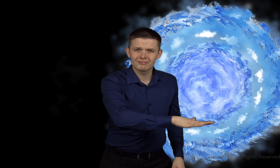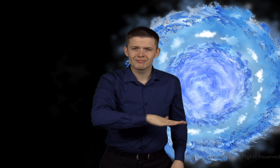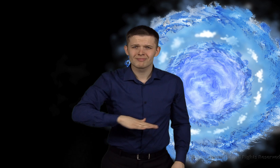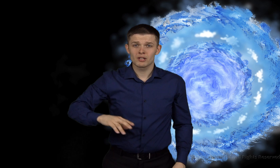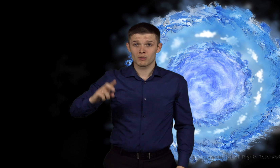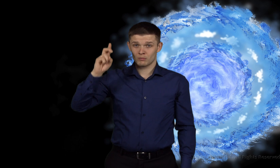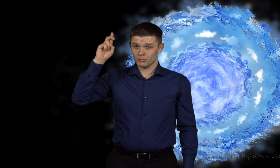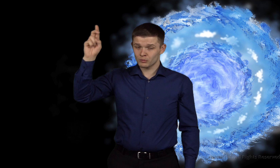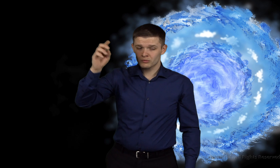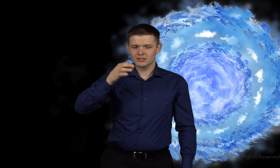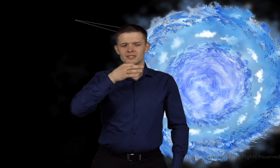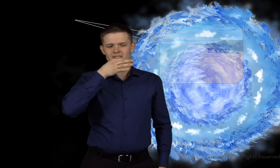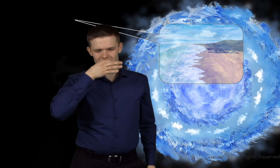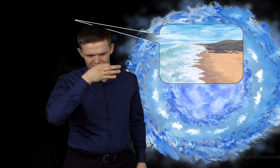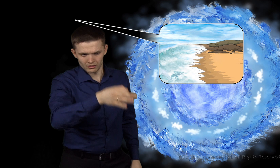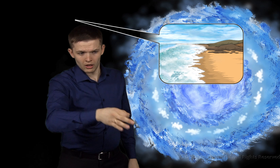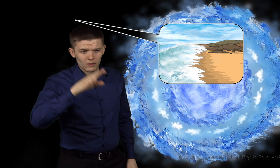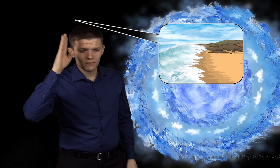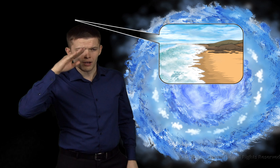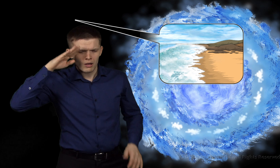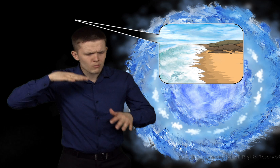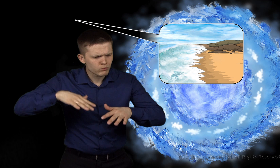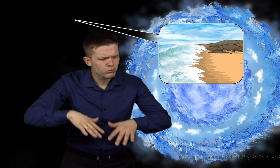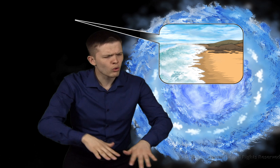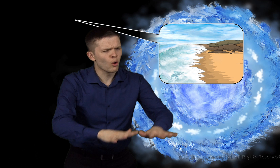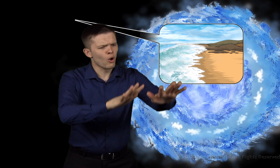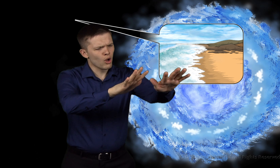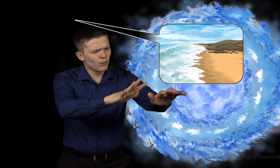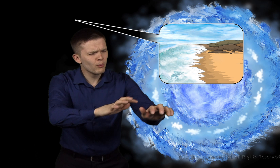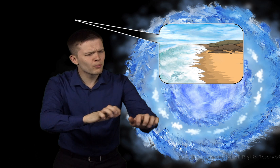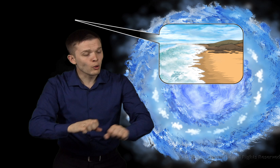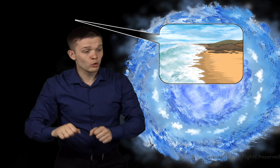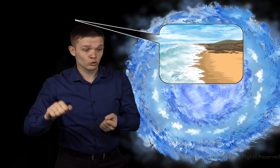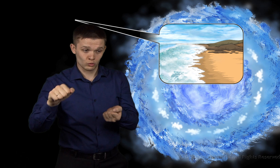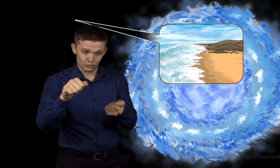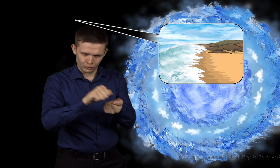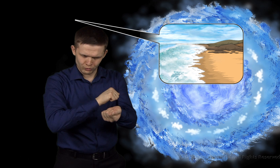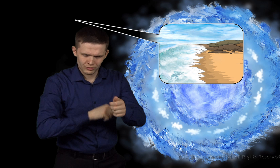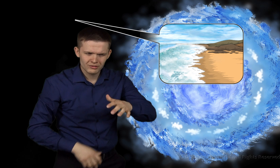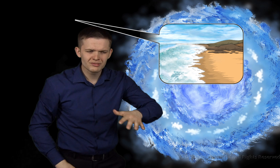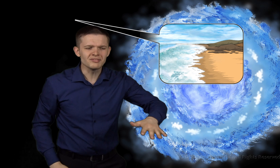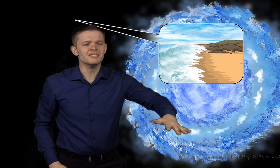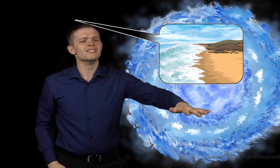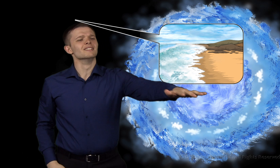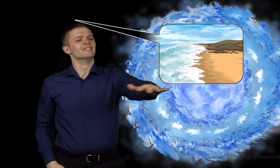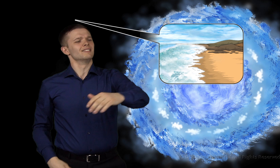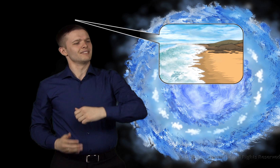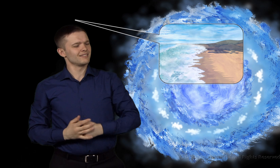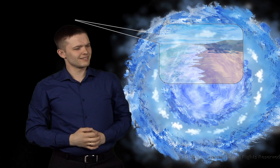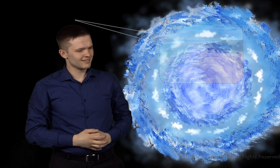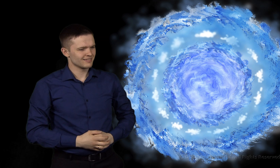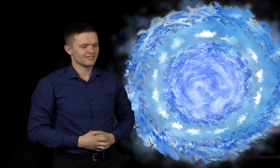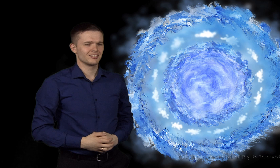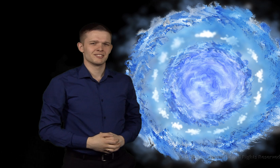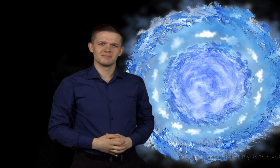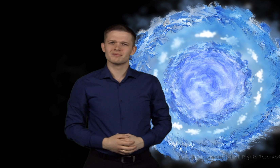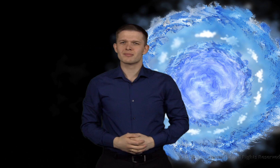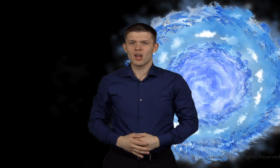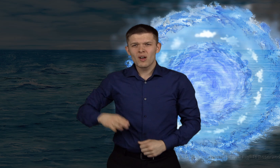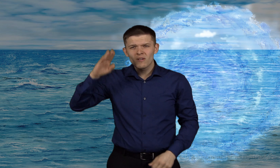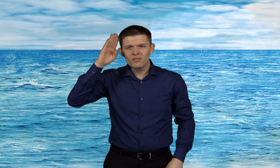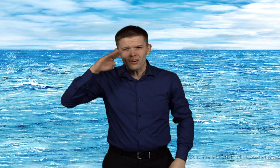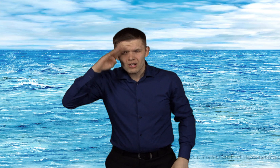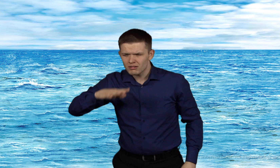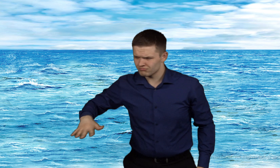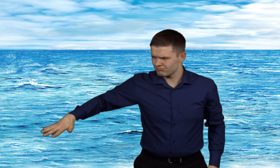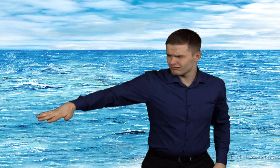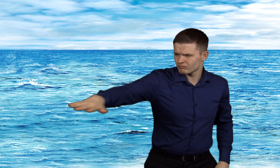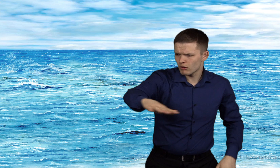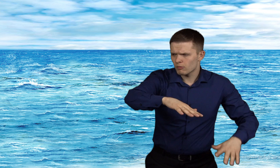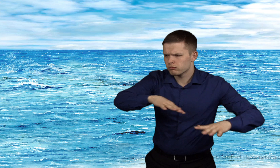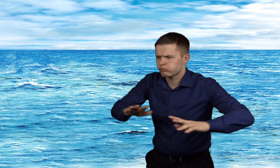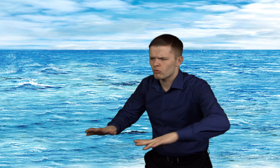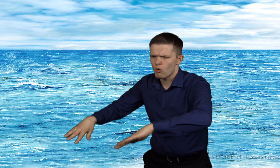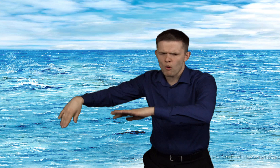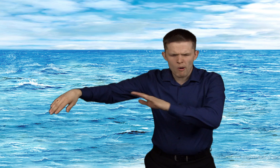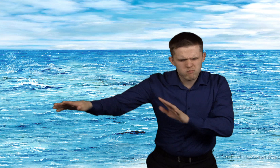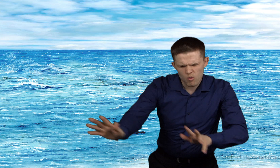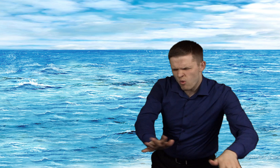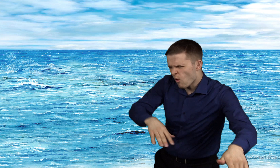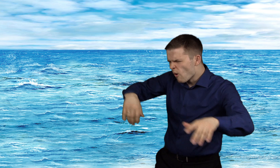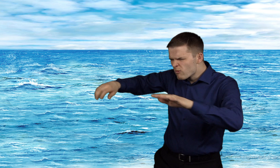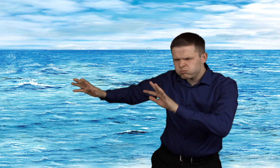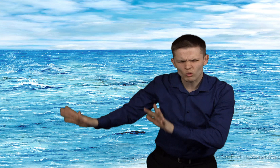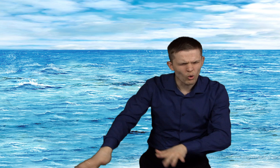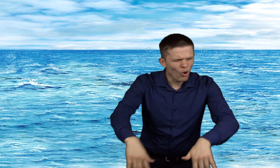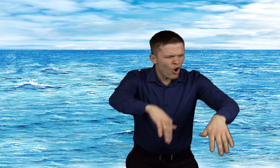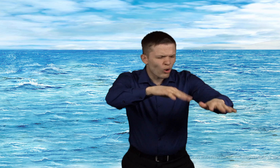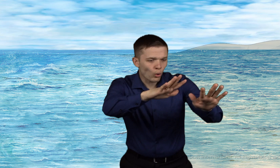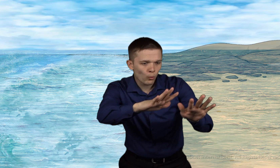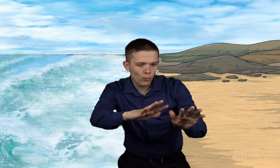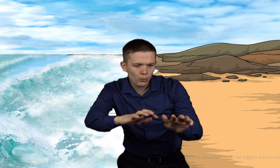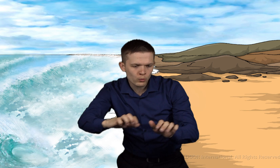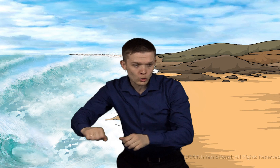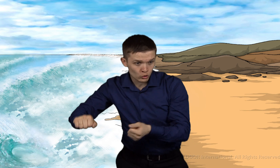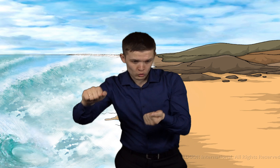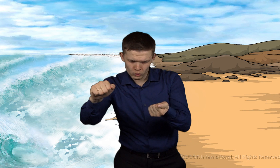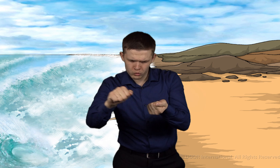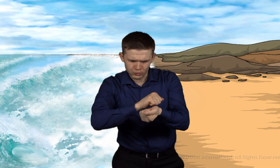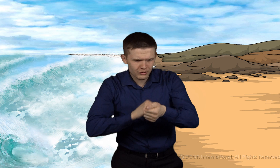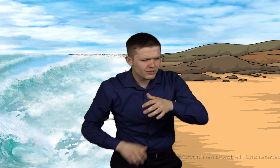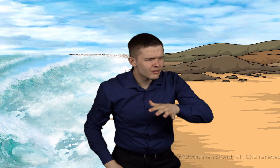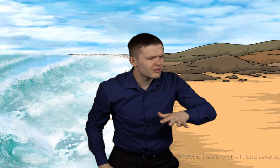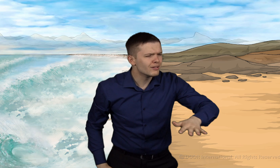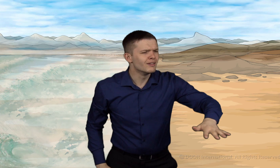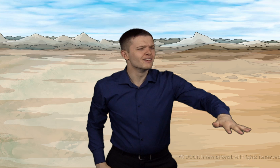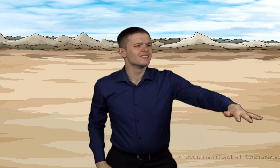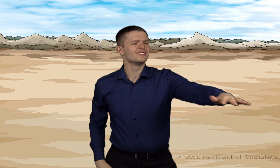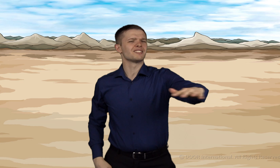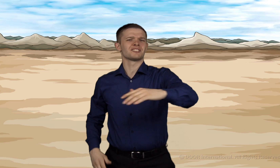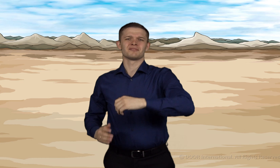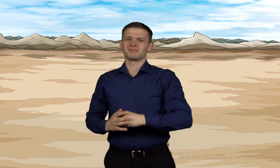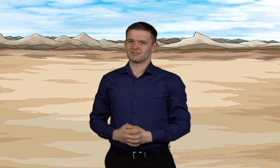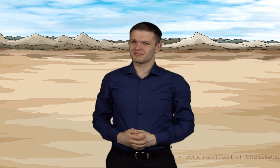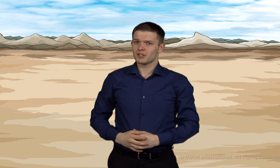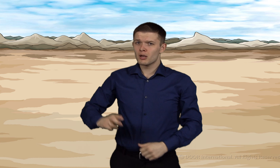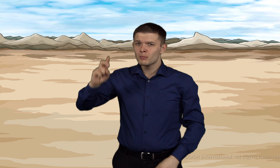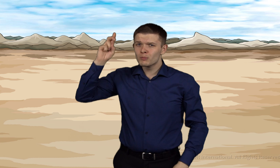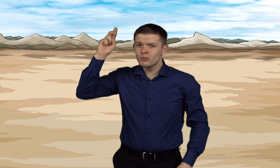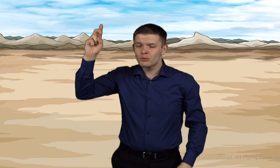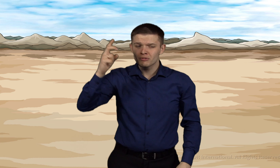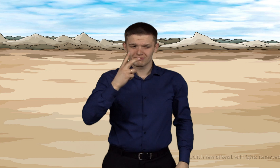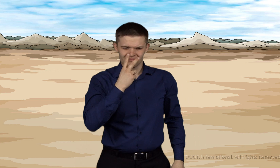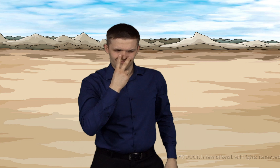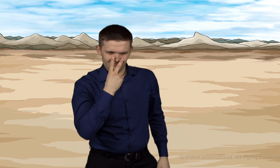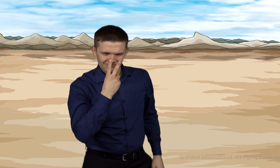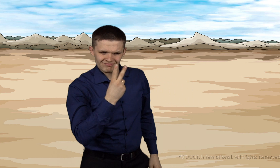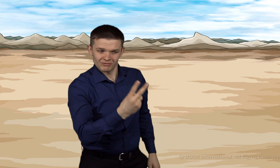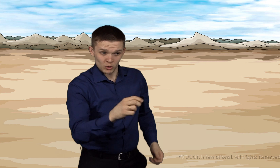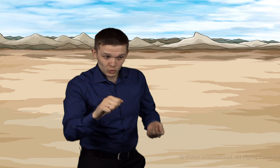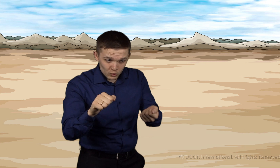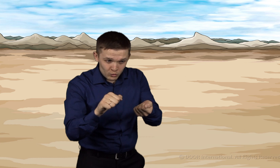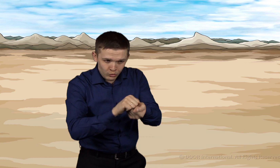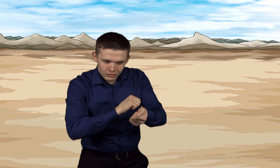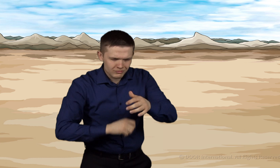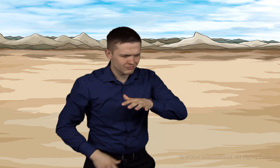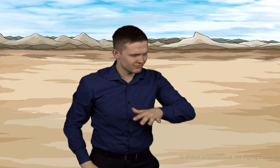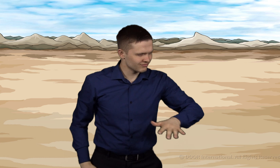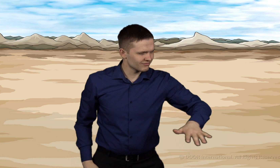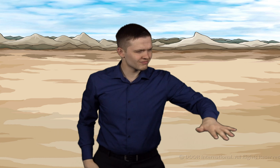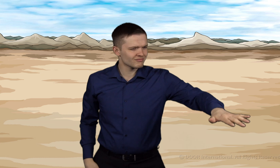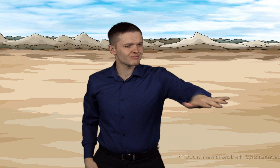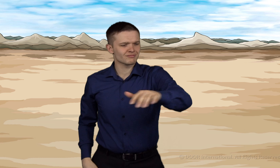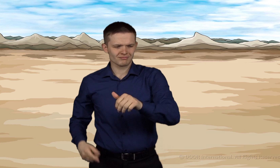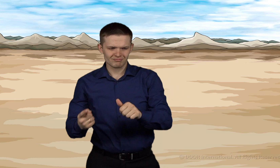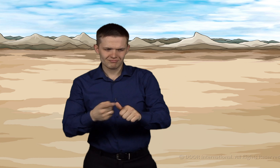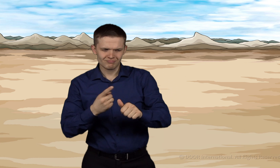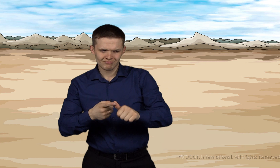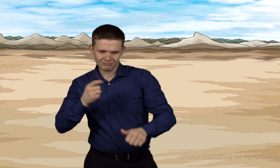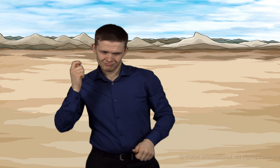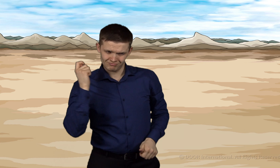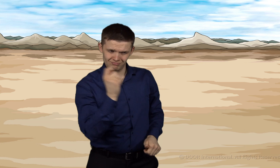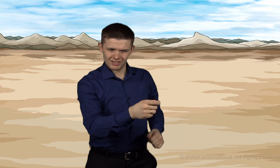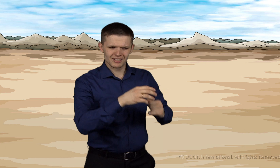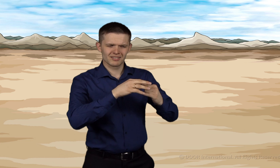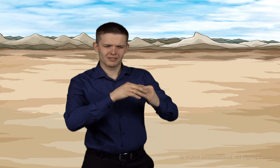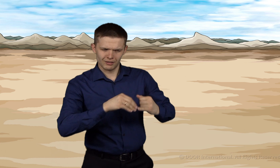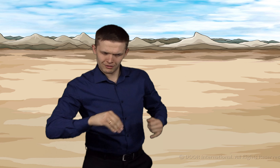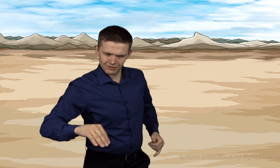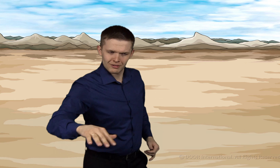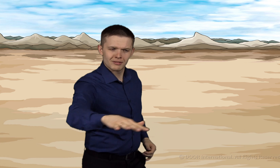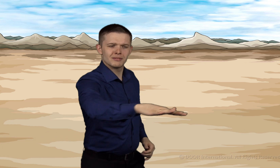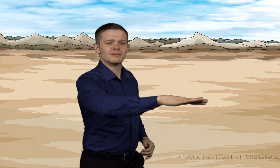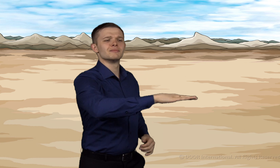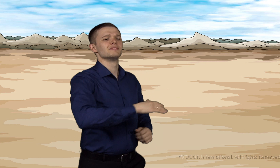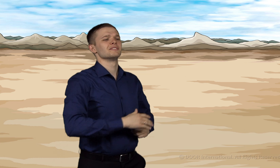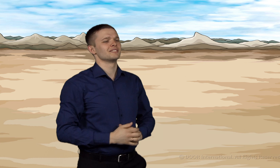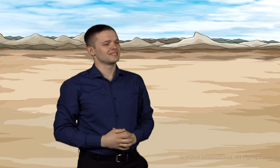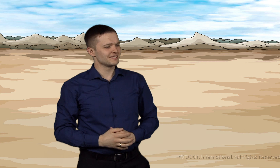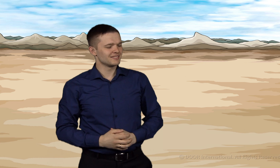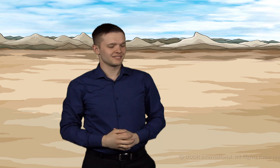And God said, “Let the waters under the sky be gathered into one place, so that the dry land may appear.” And it was so.